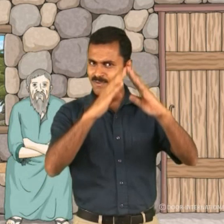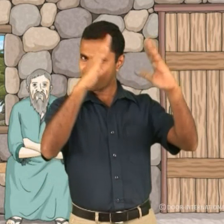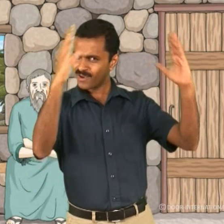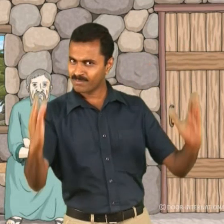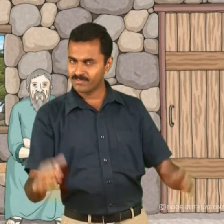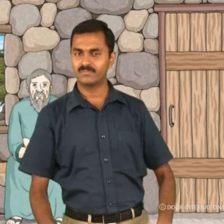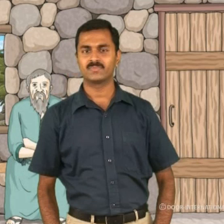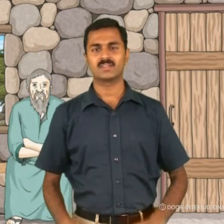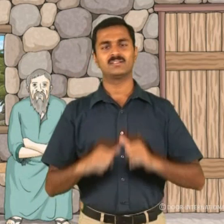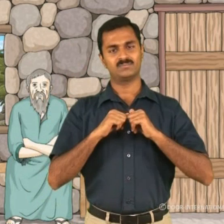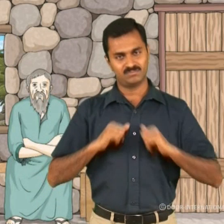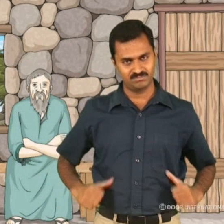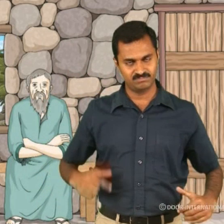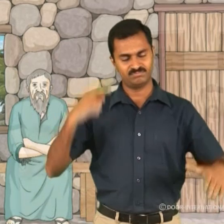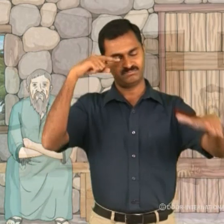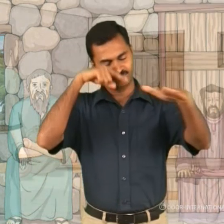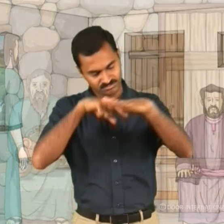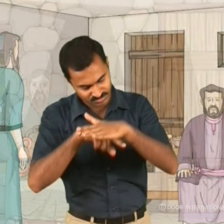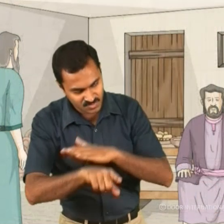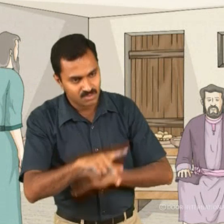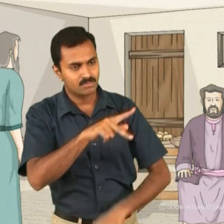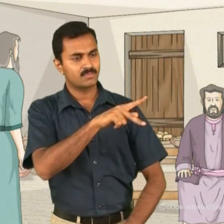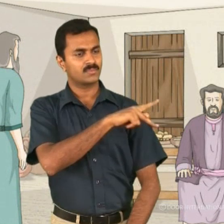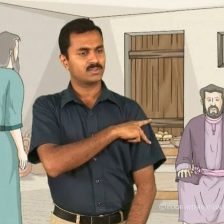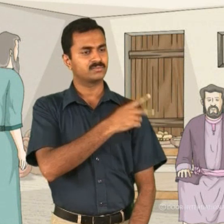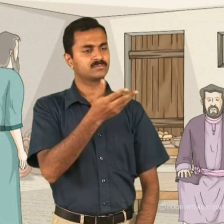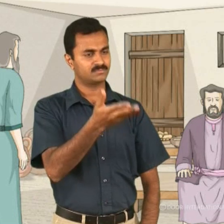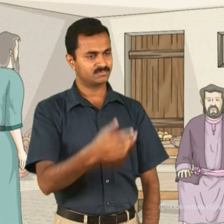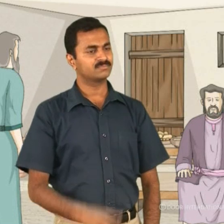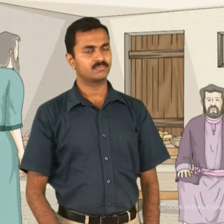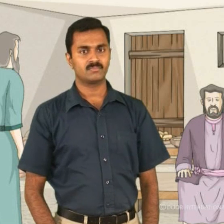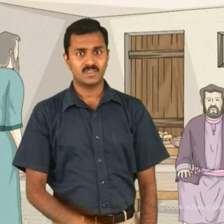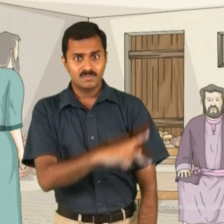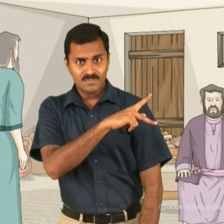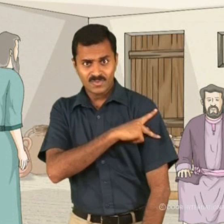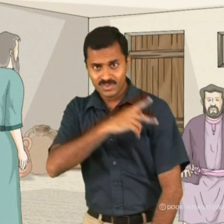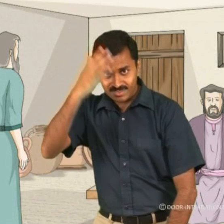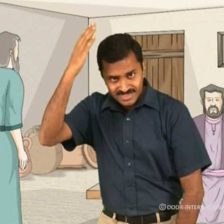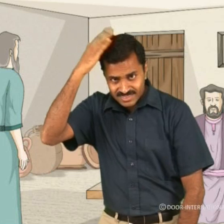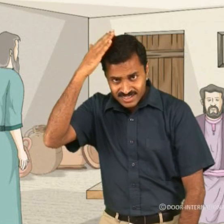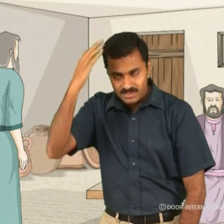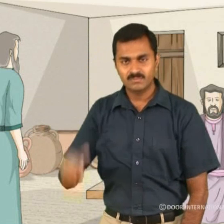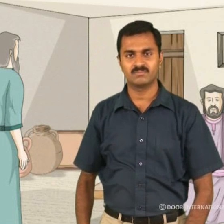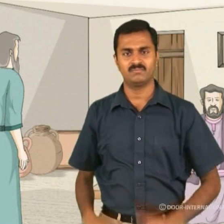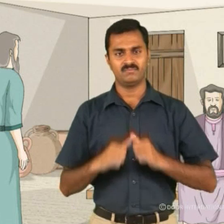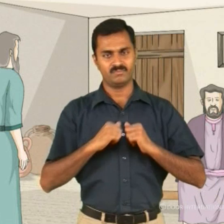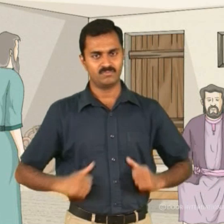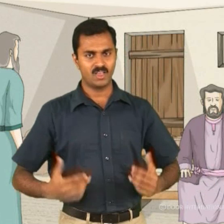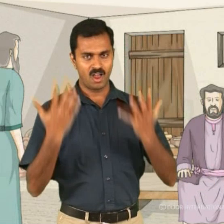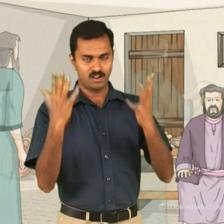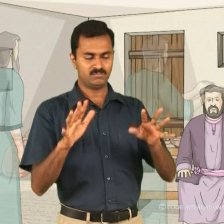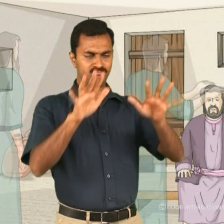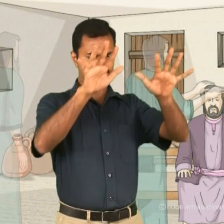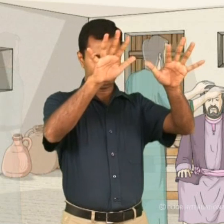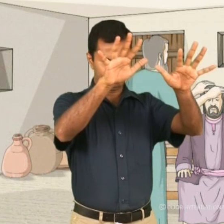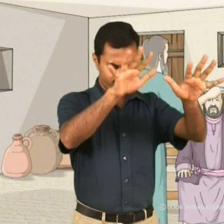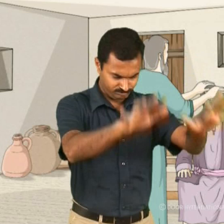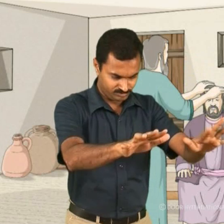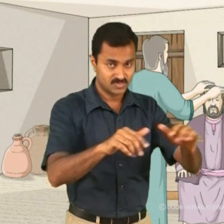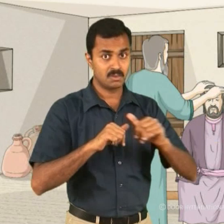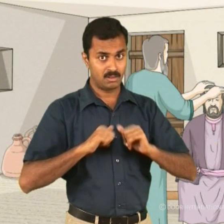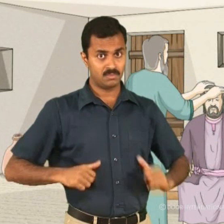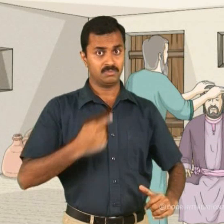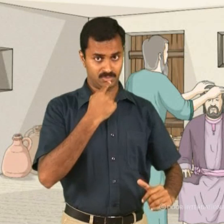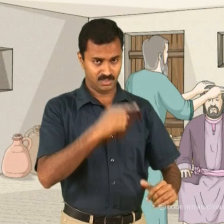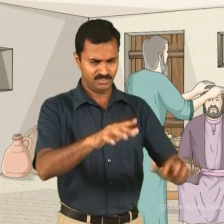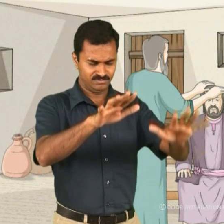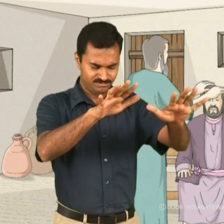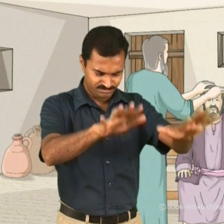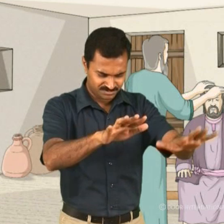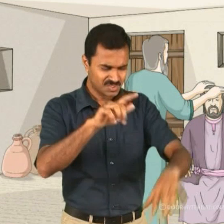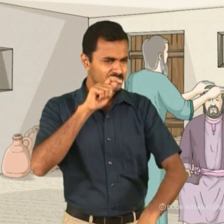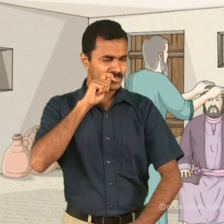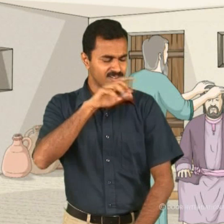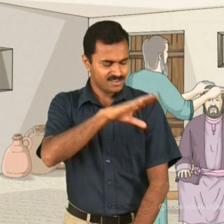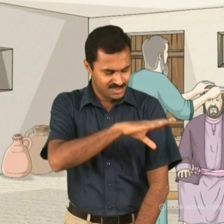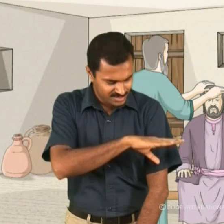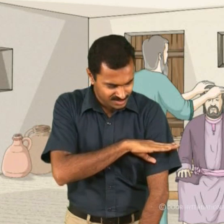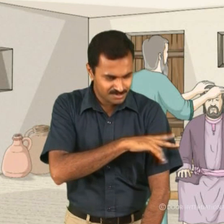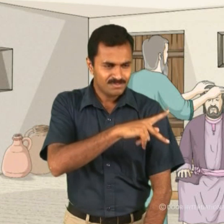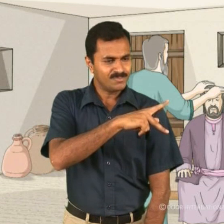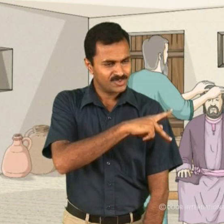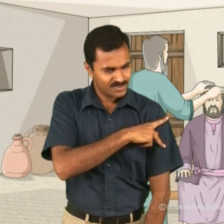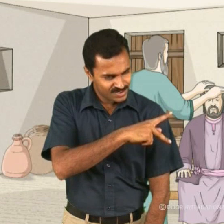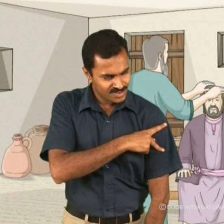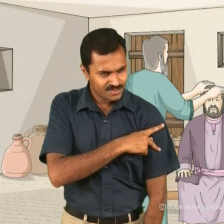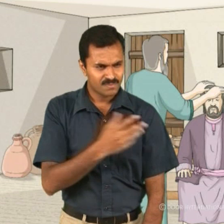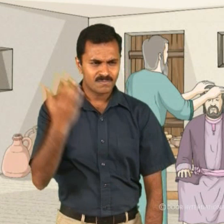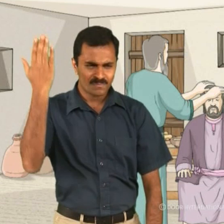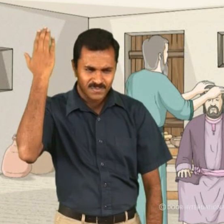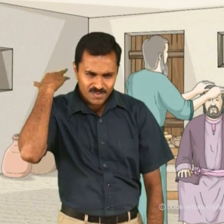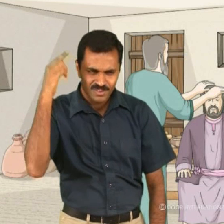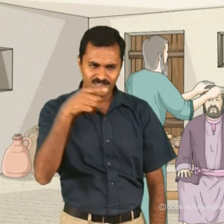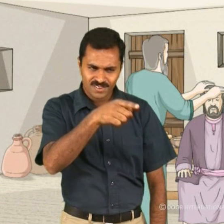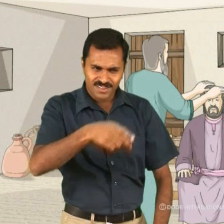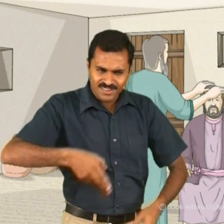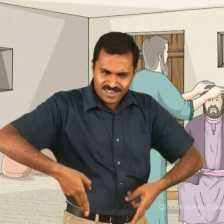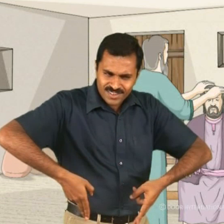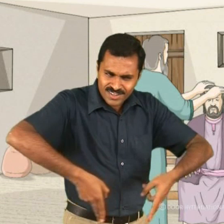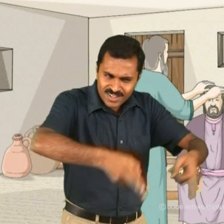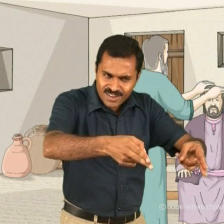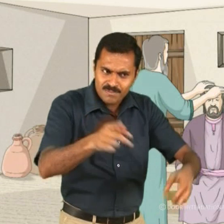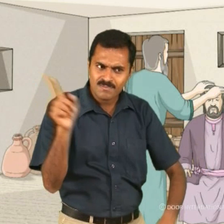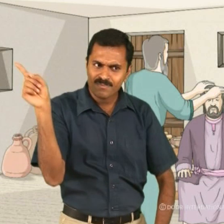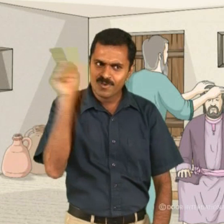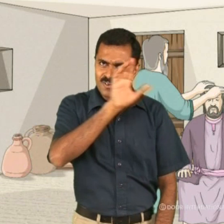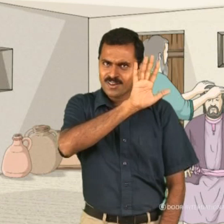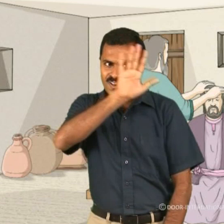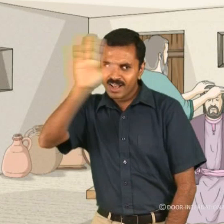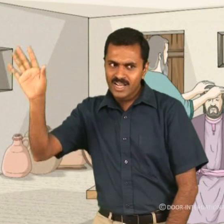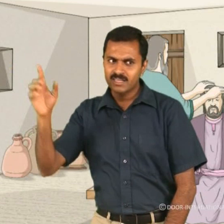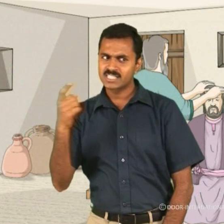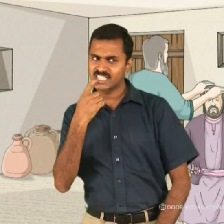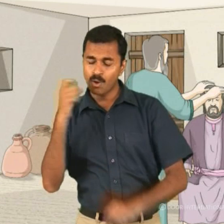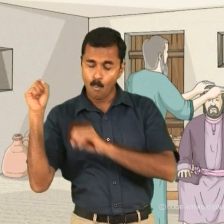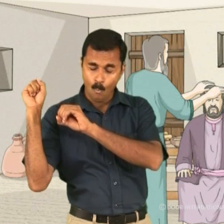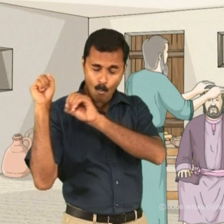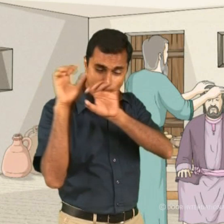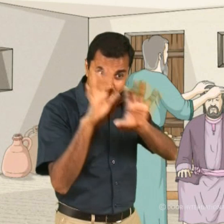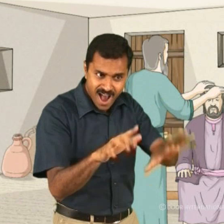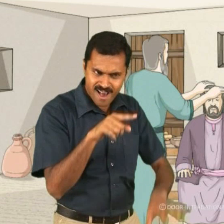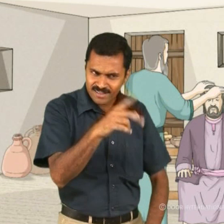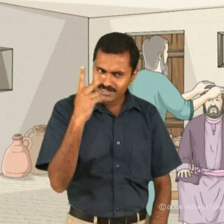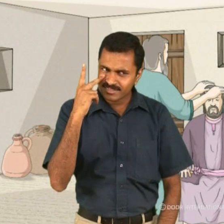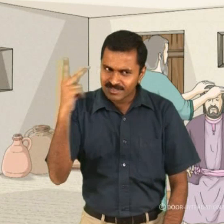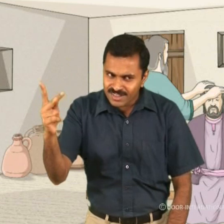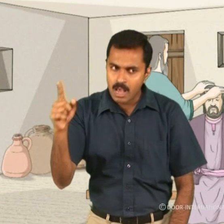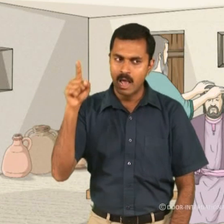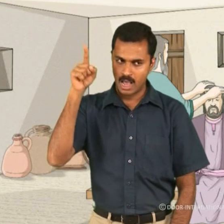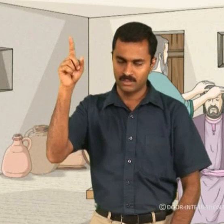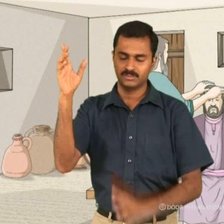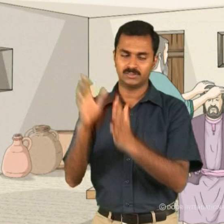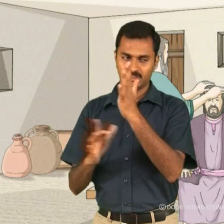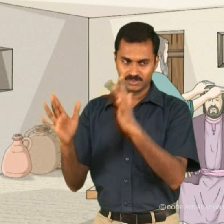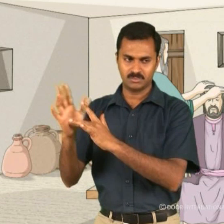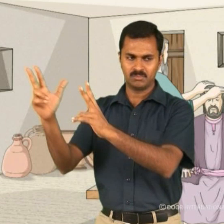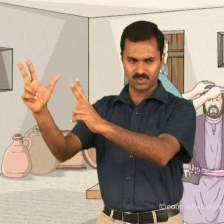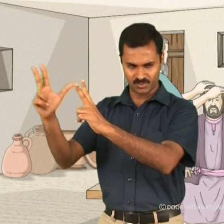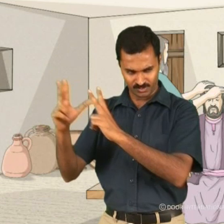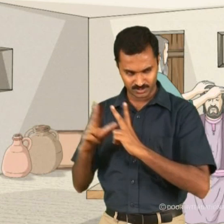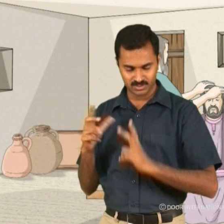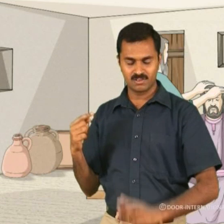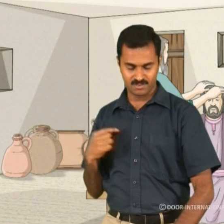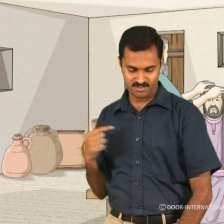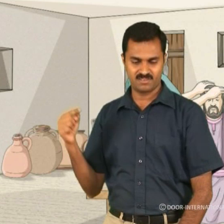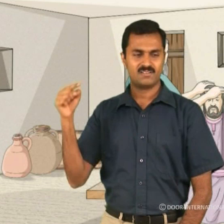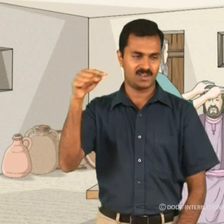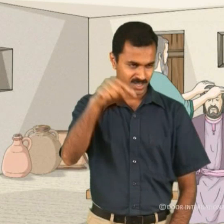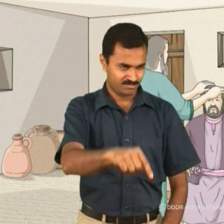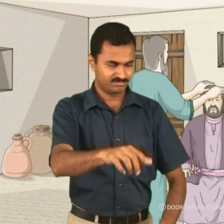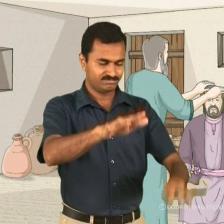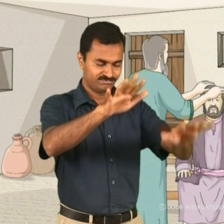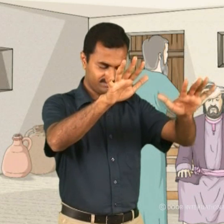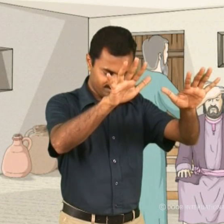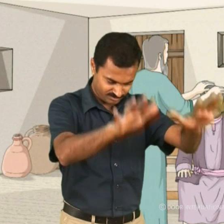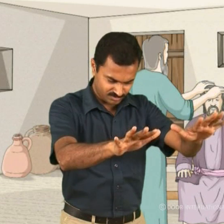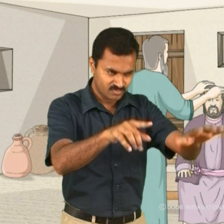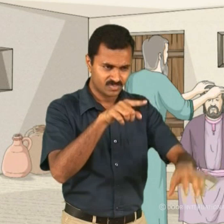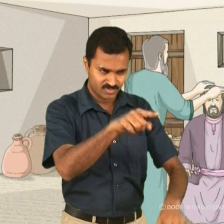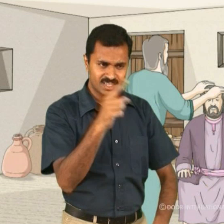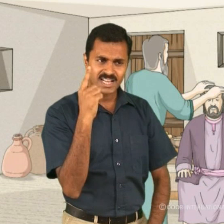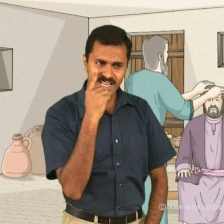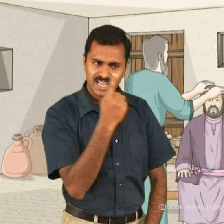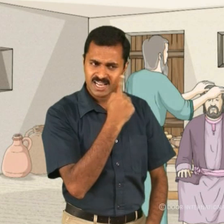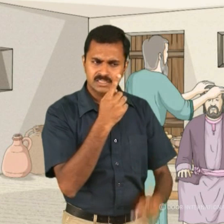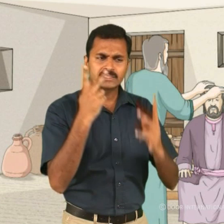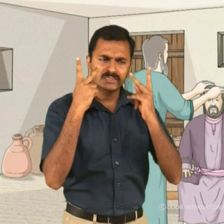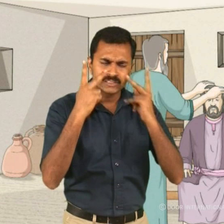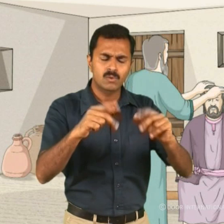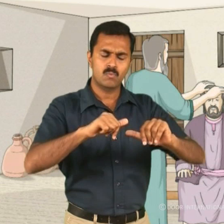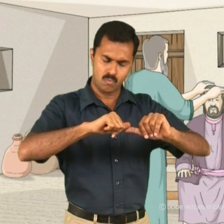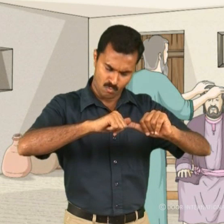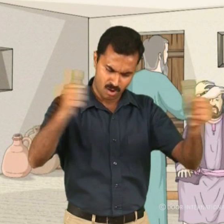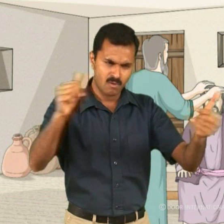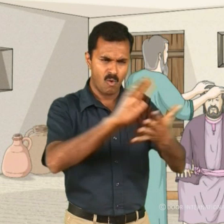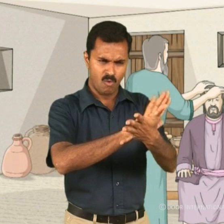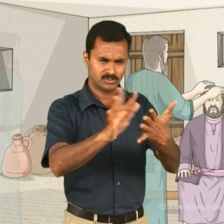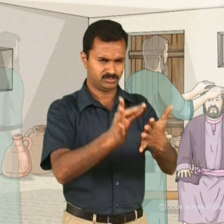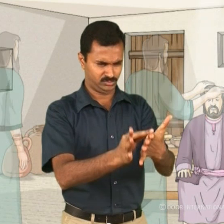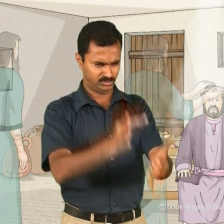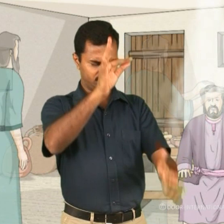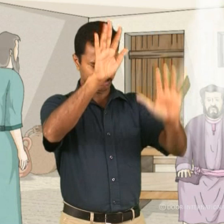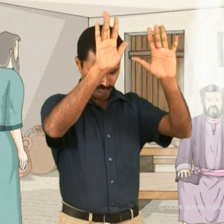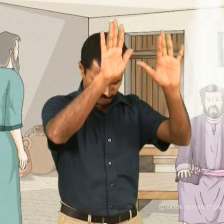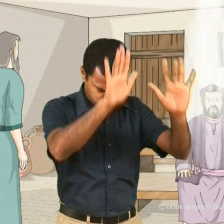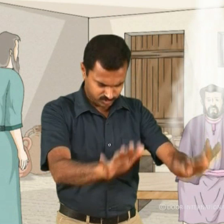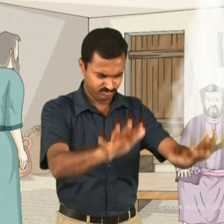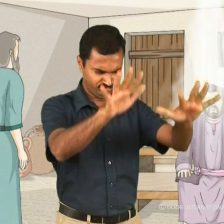So Ananias went to the house, and when he arrived, he placed his hands on Saul. “Brother Saul,” he said, “the Lord Jesus, who appeared to you on the road as you were coming here, has sent me so that you may see again and be filled with the Holy Spirit.”